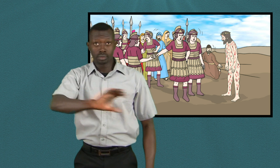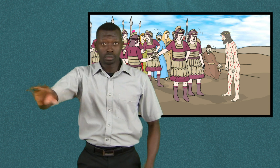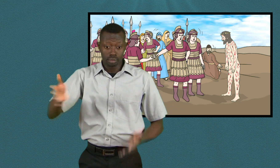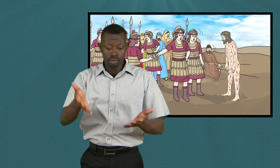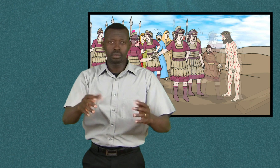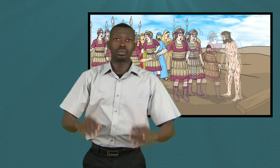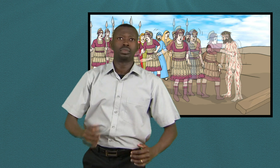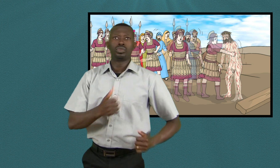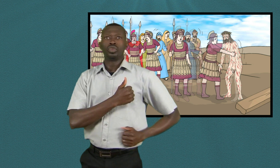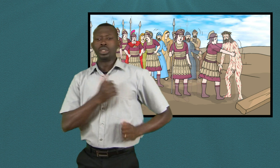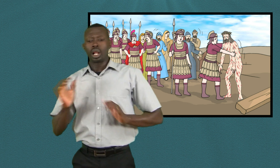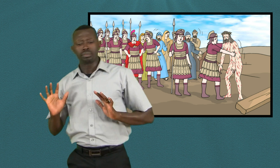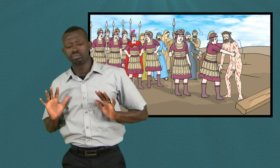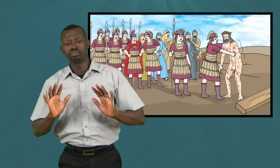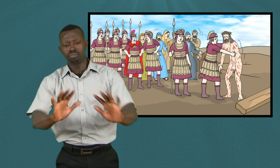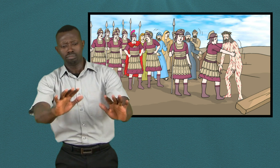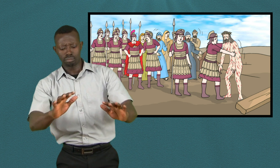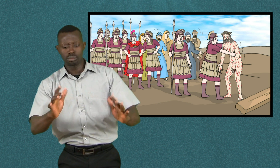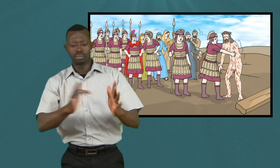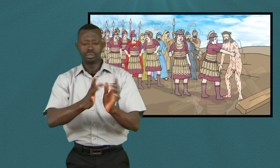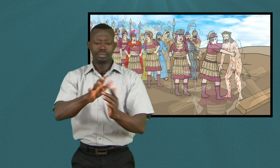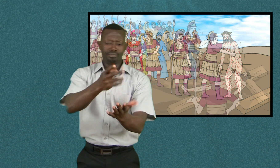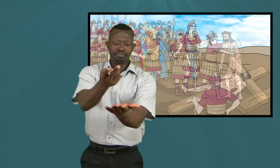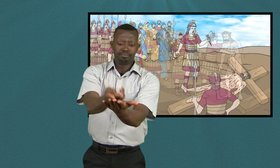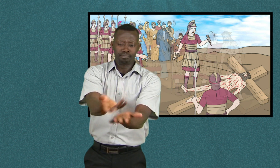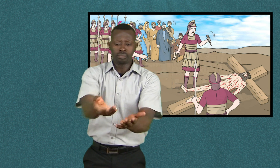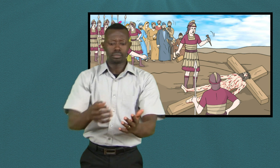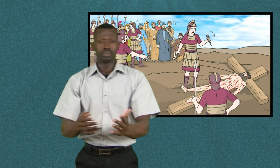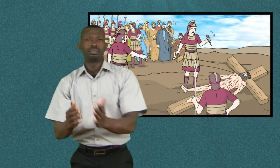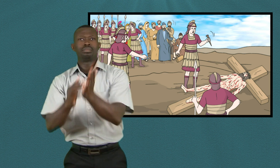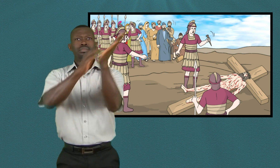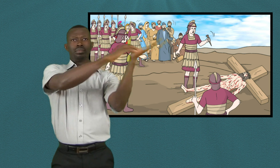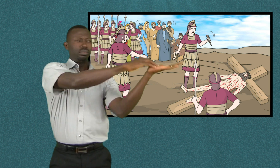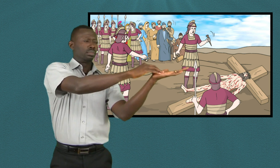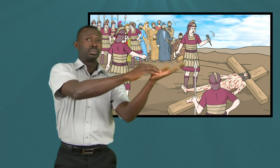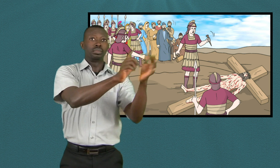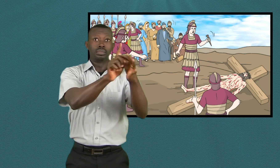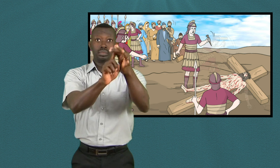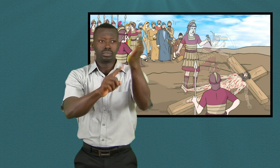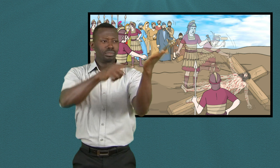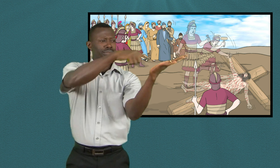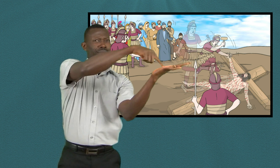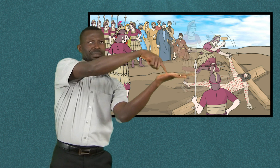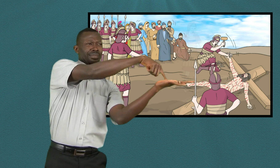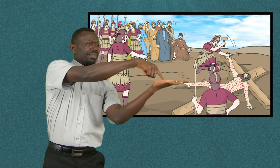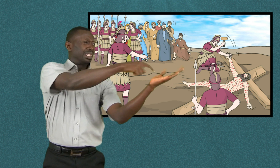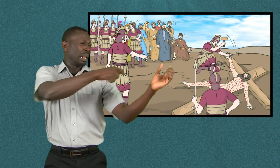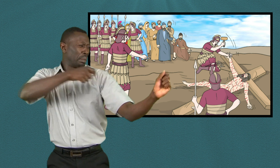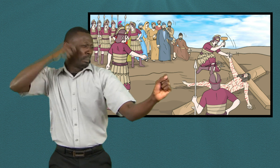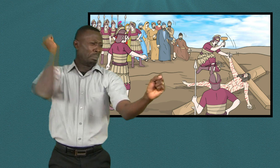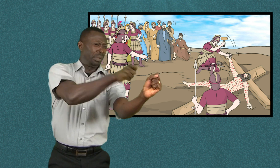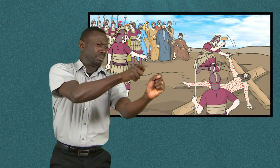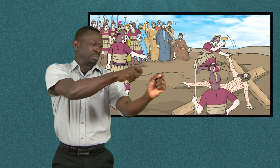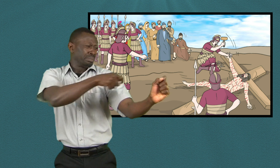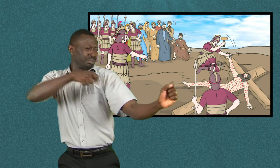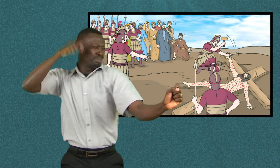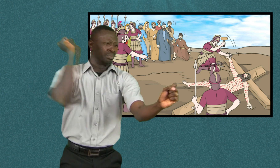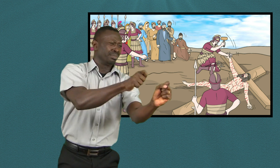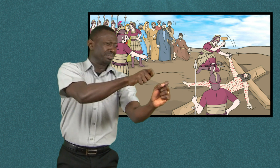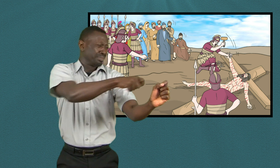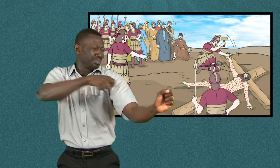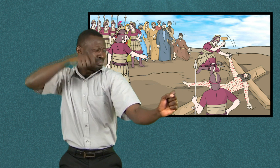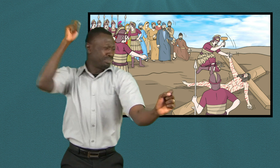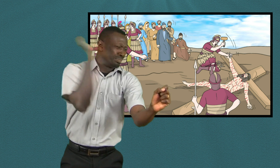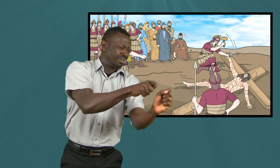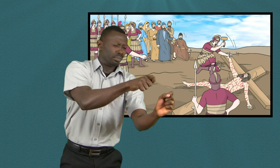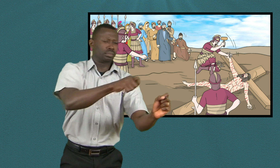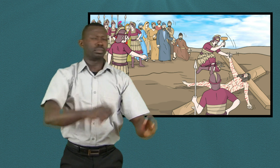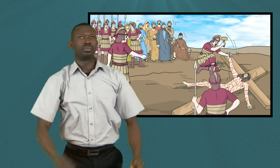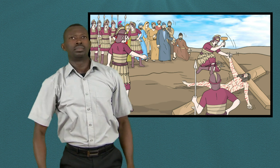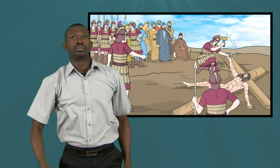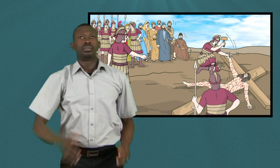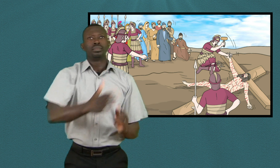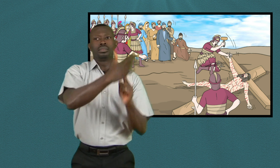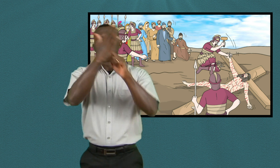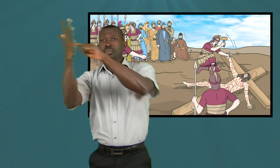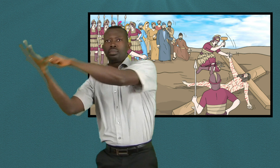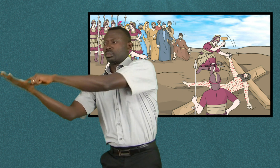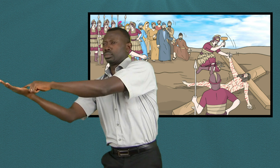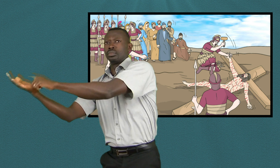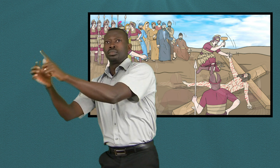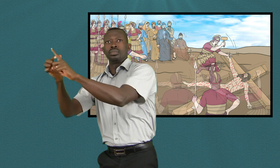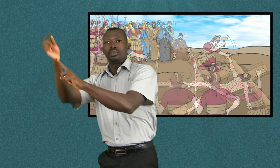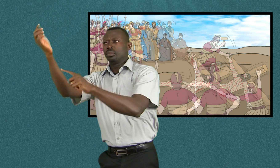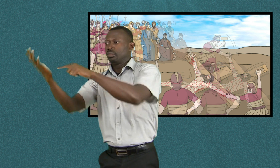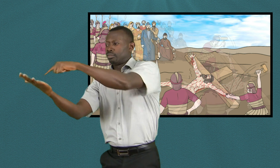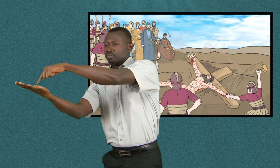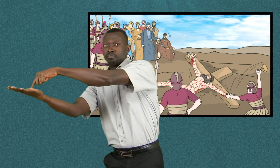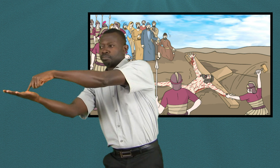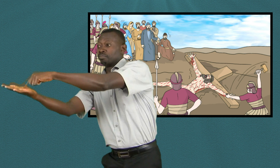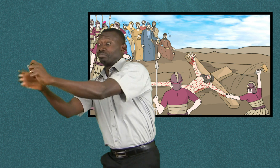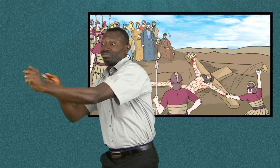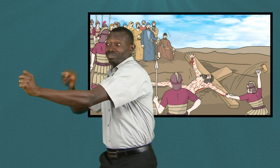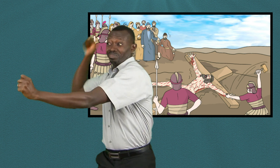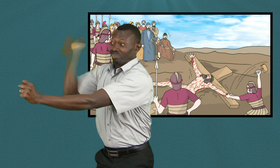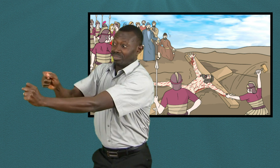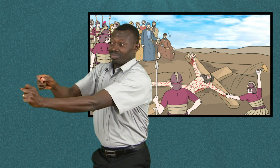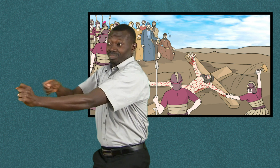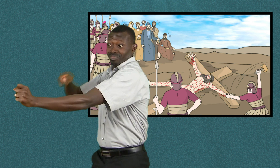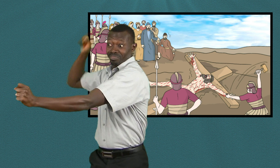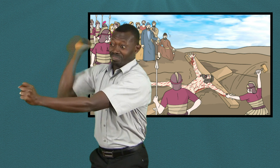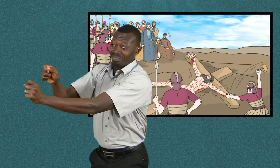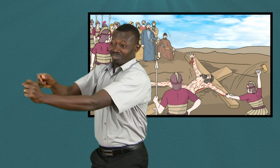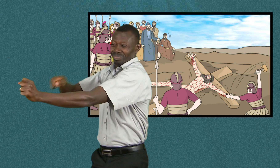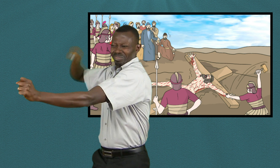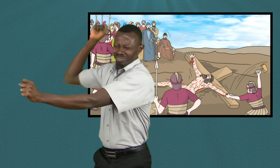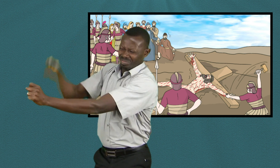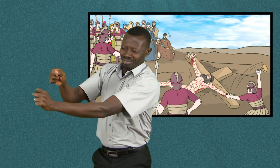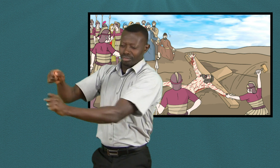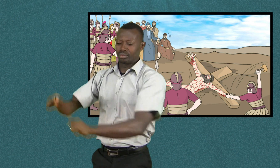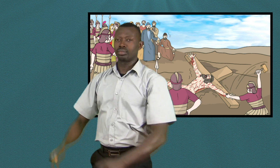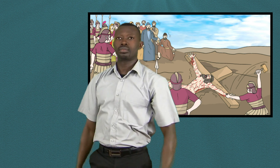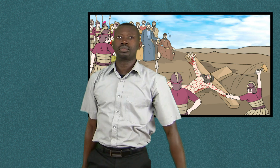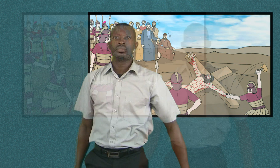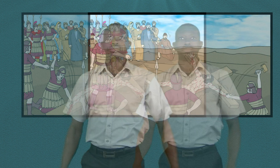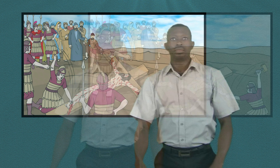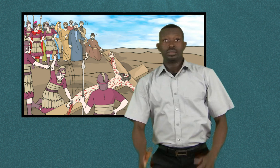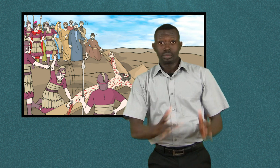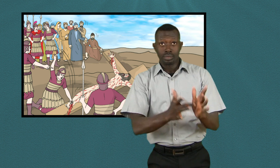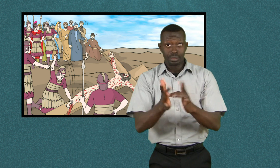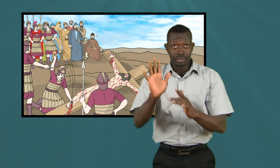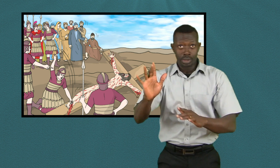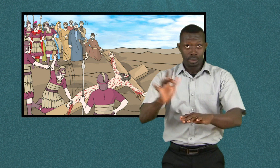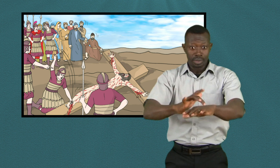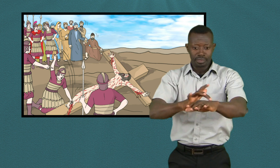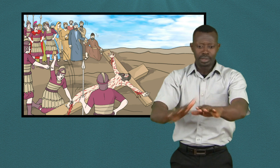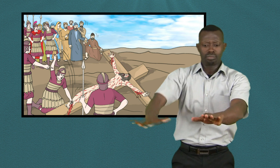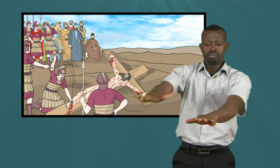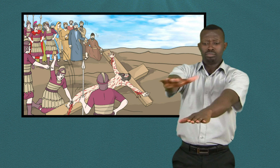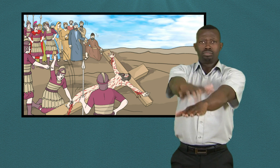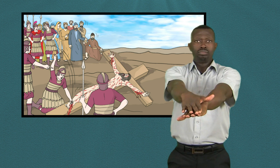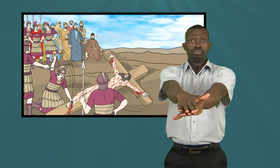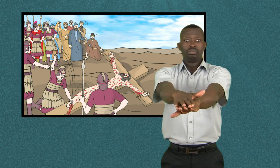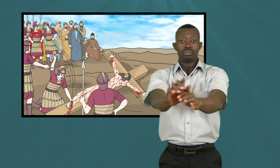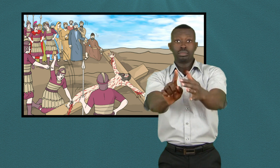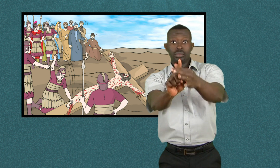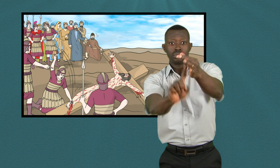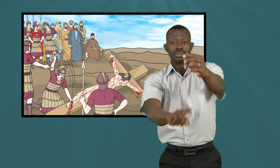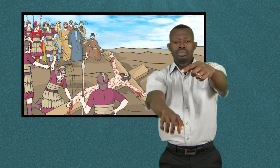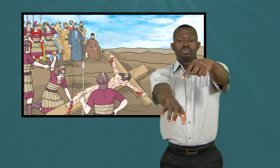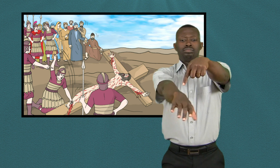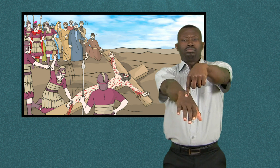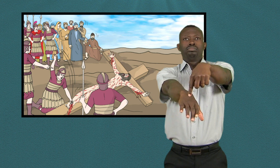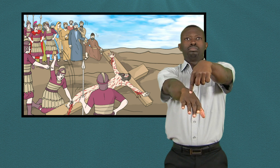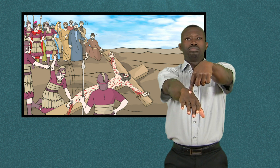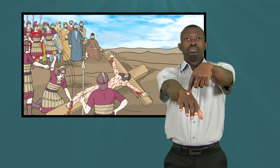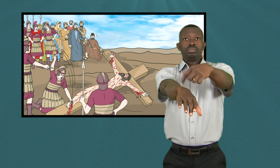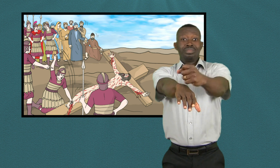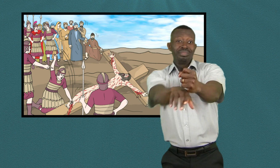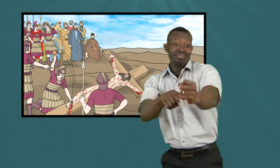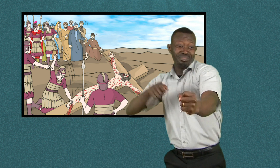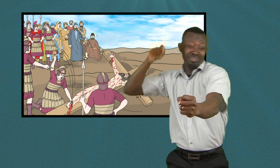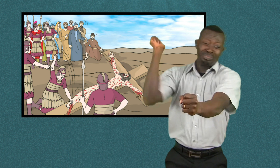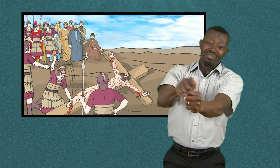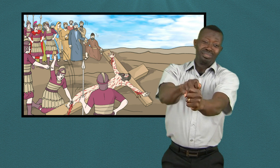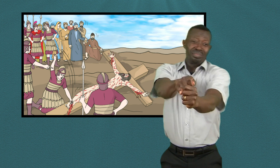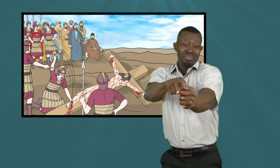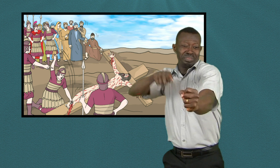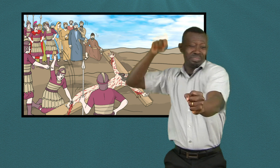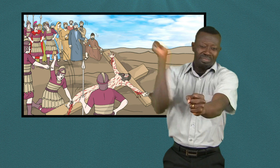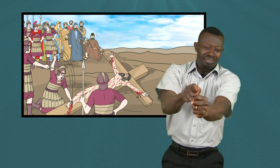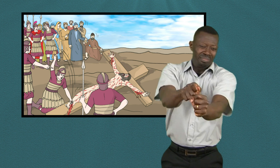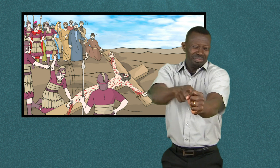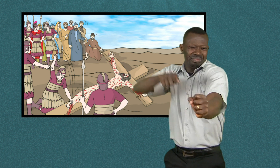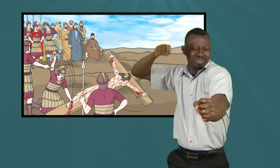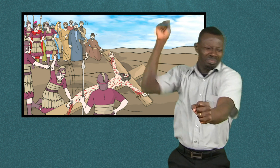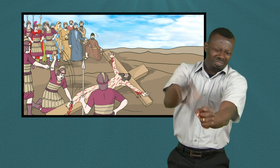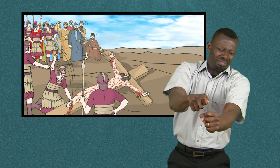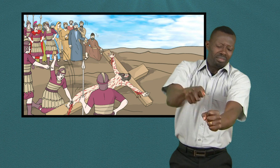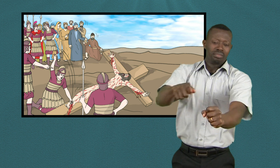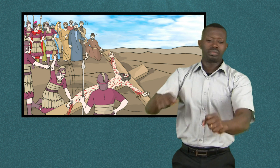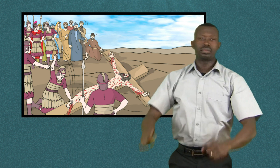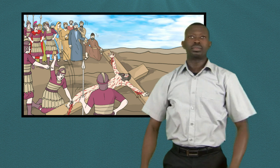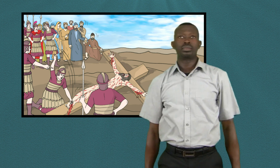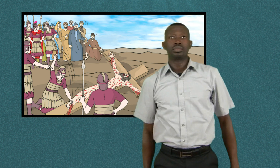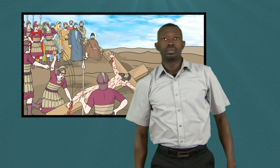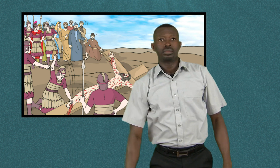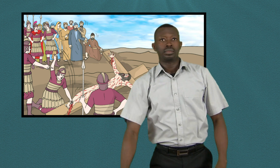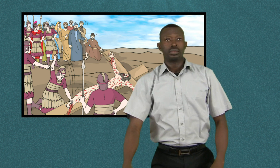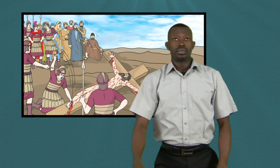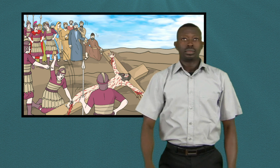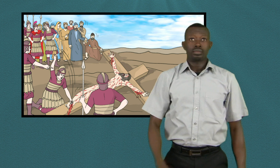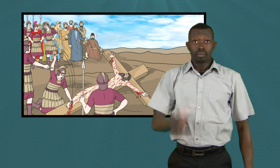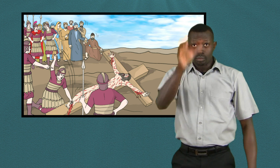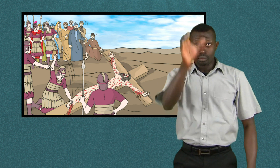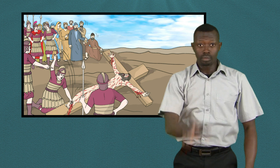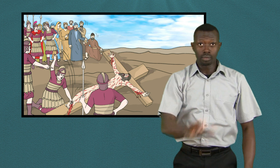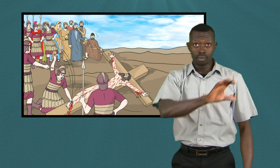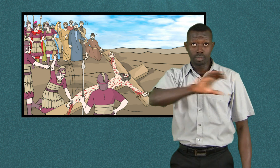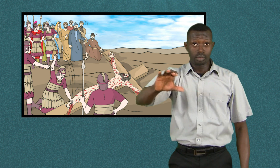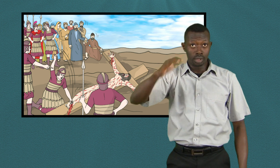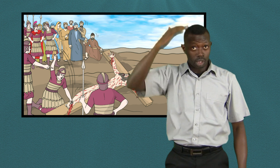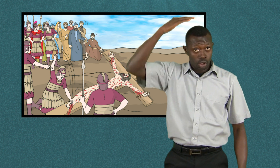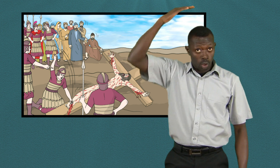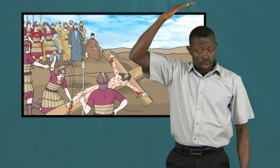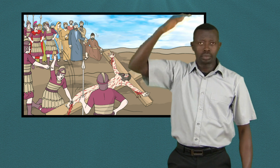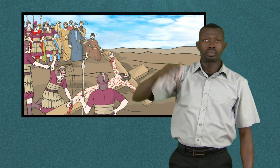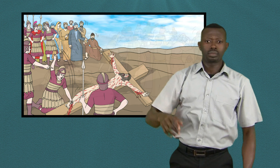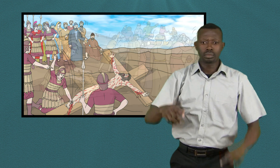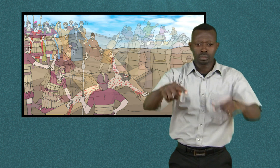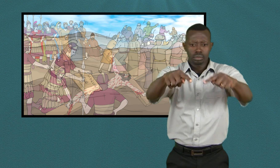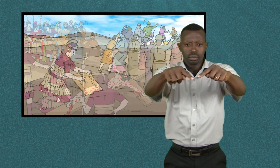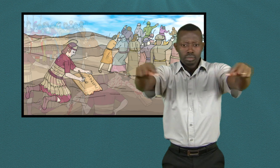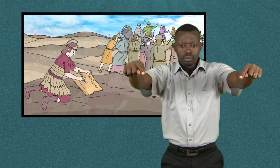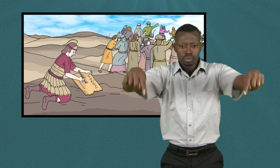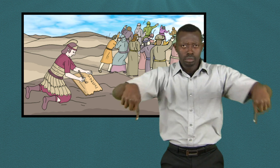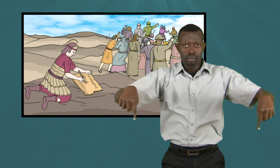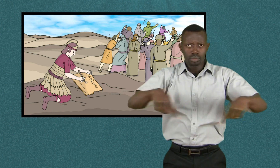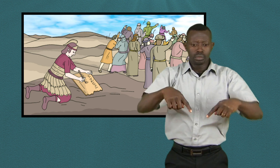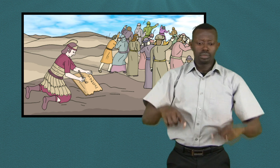When they had crucified Him, they divided up His garments by casting lots. And sitting down, they kept watch over Him there.